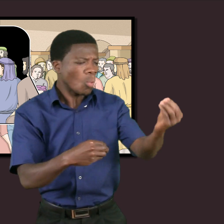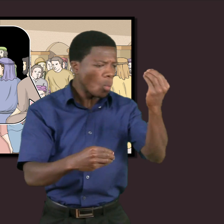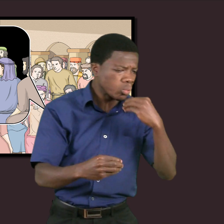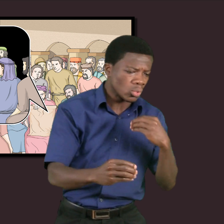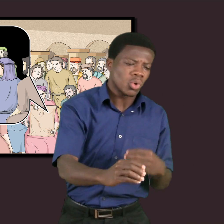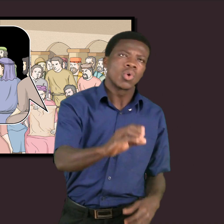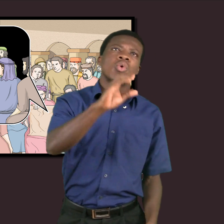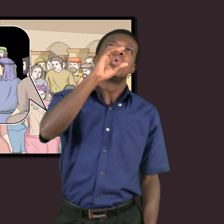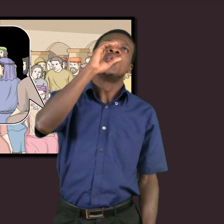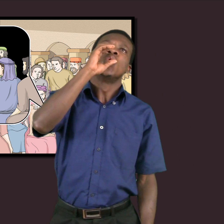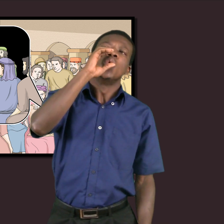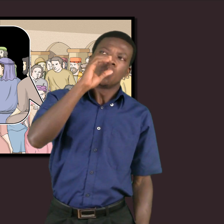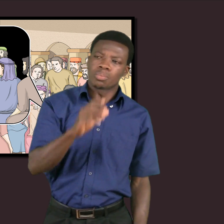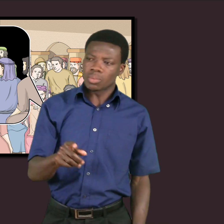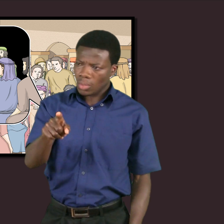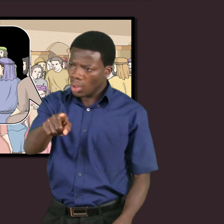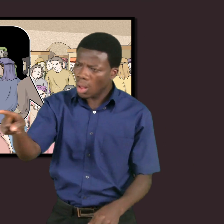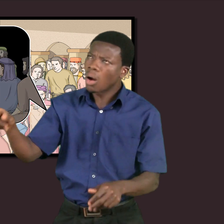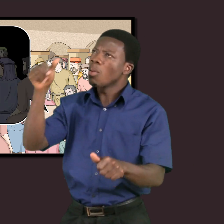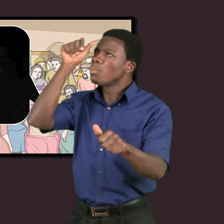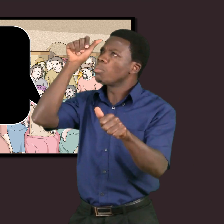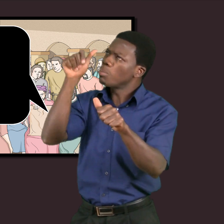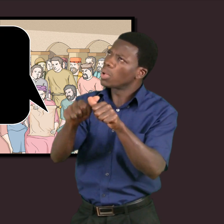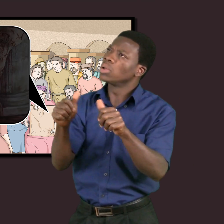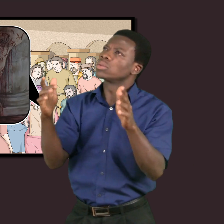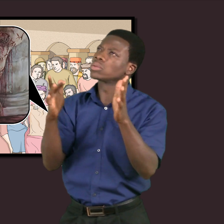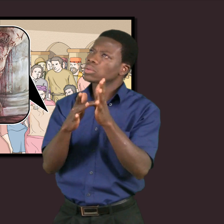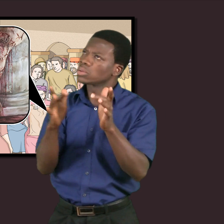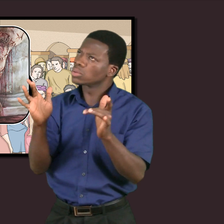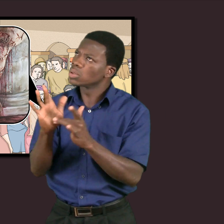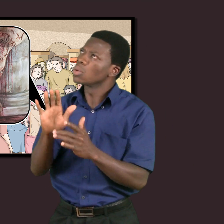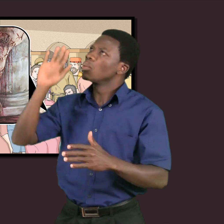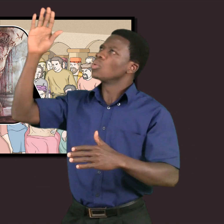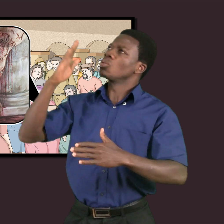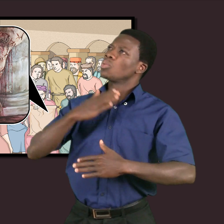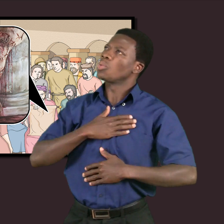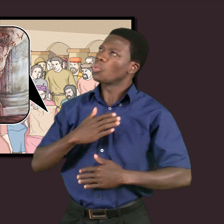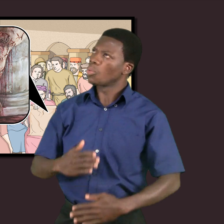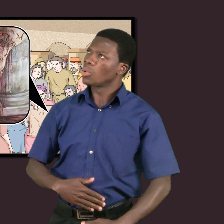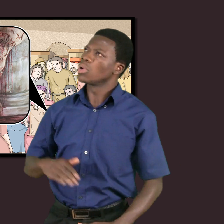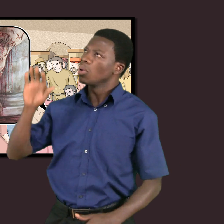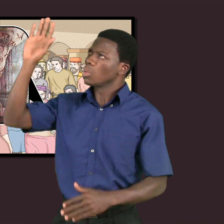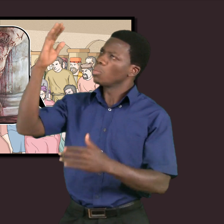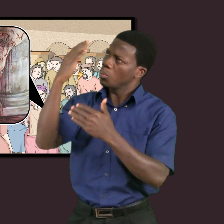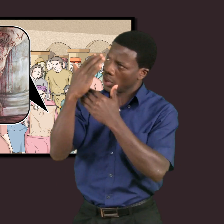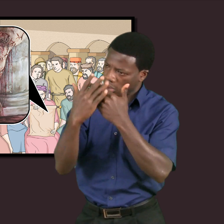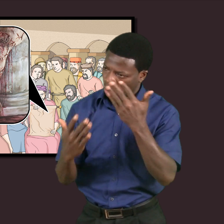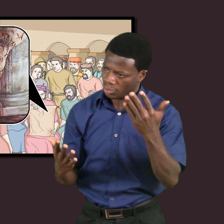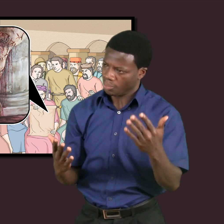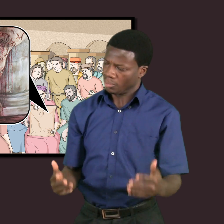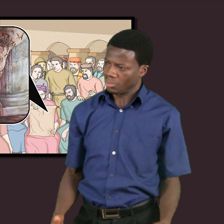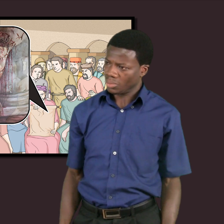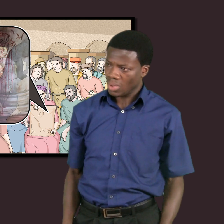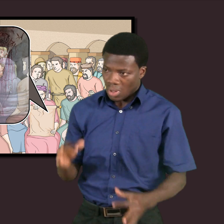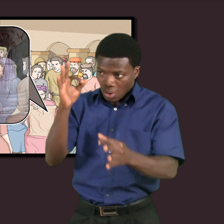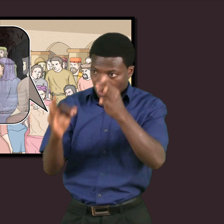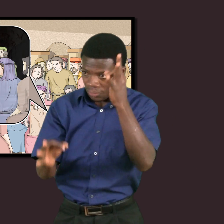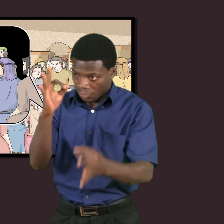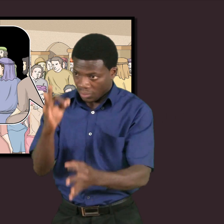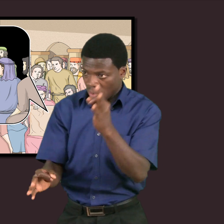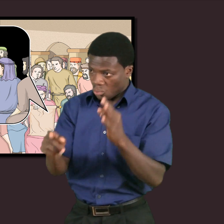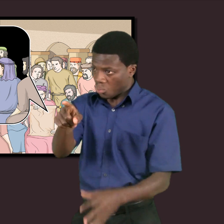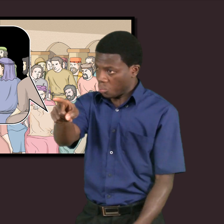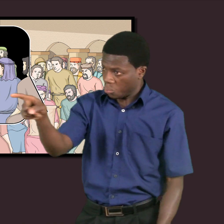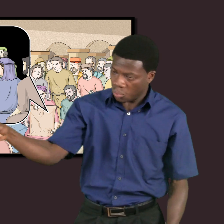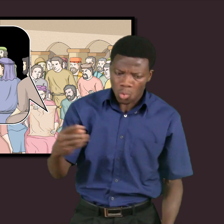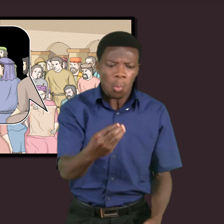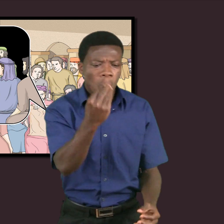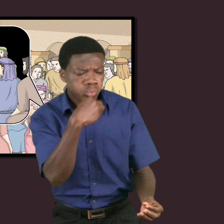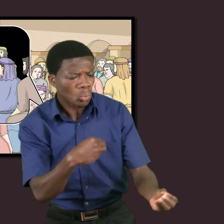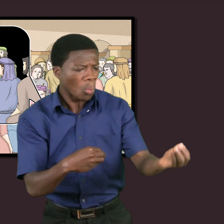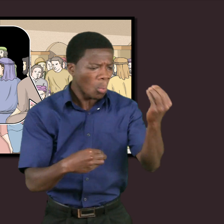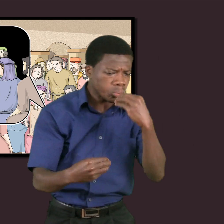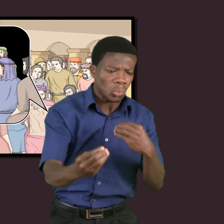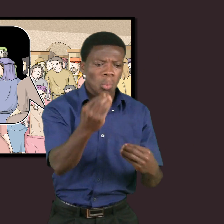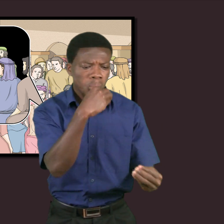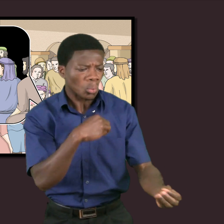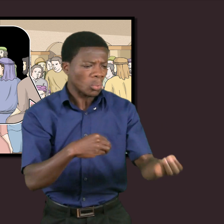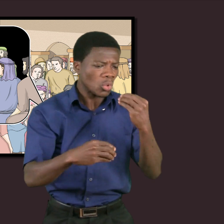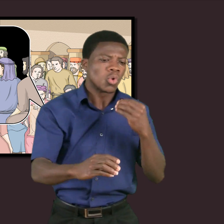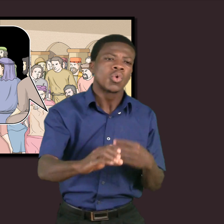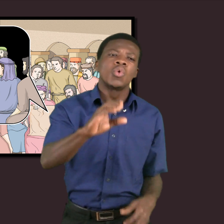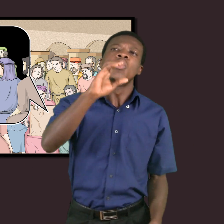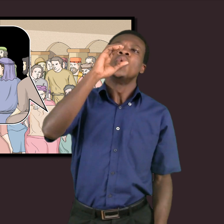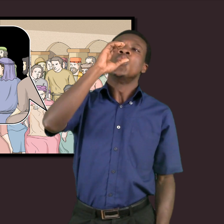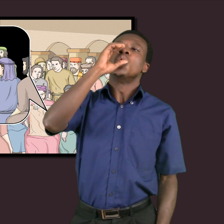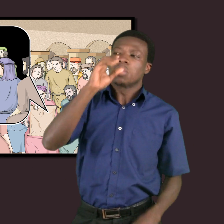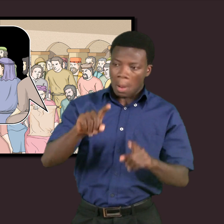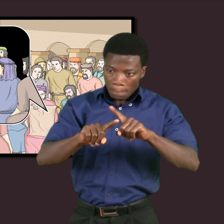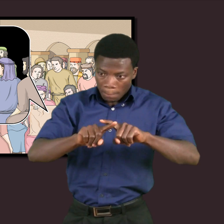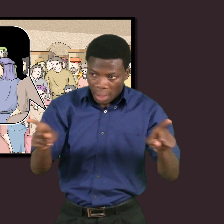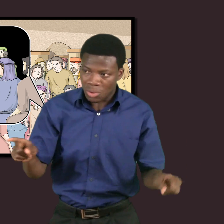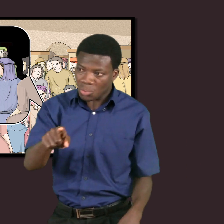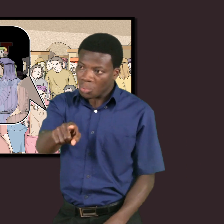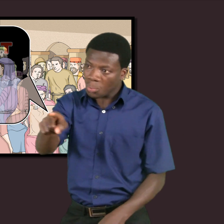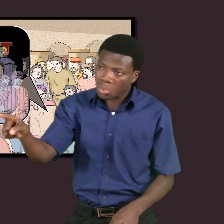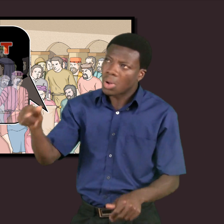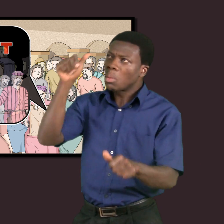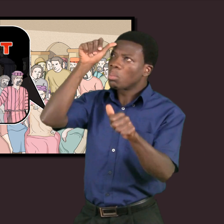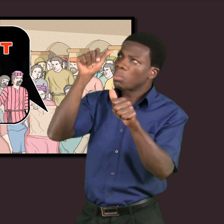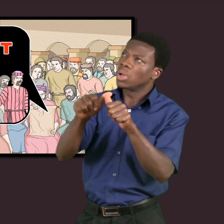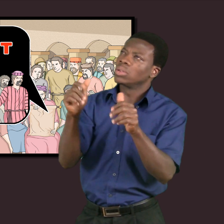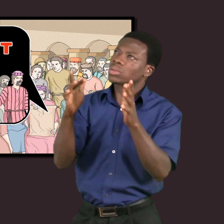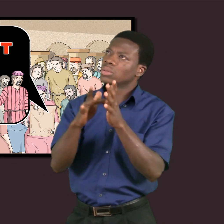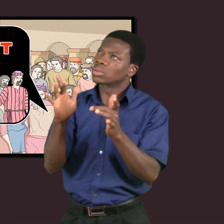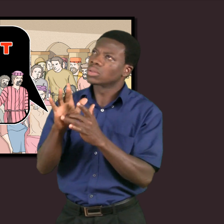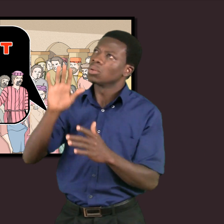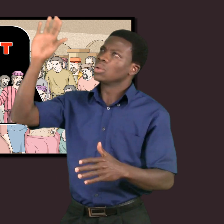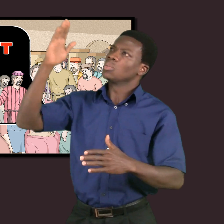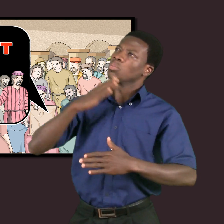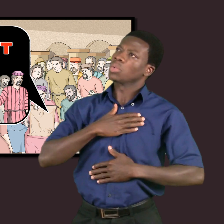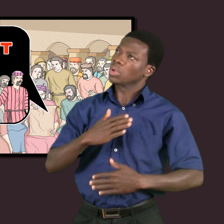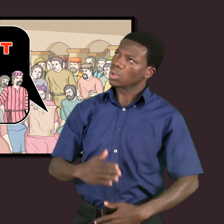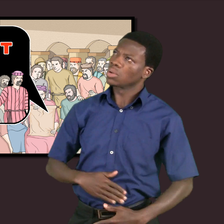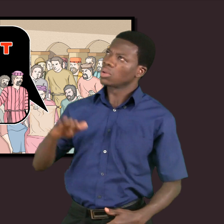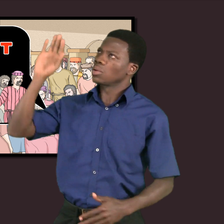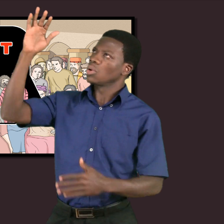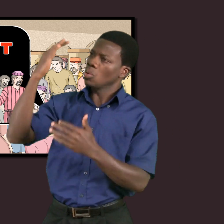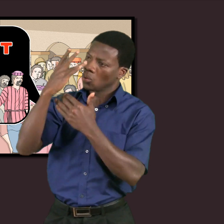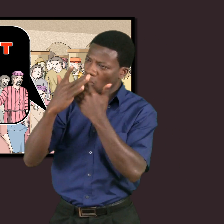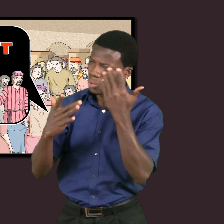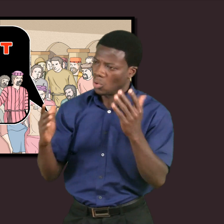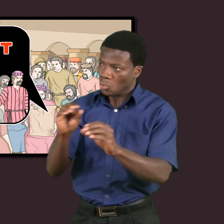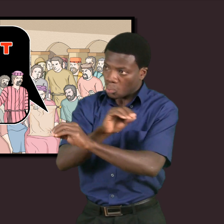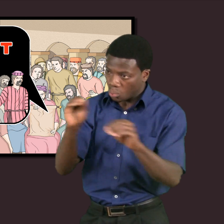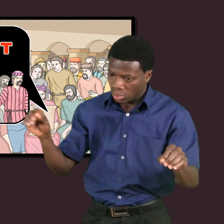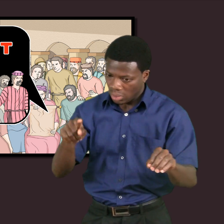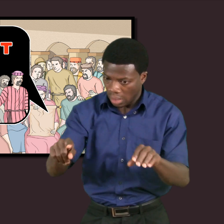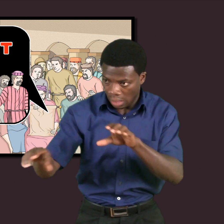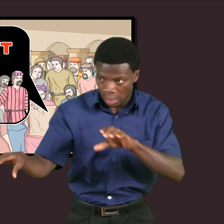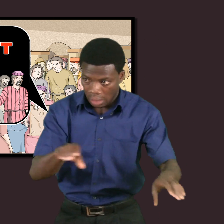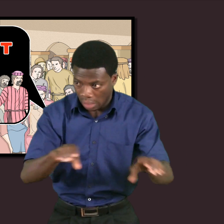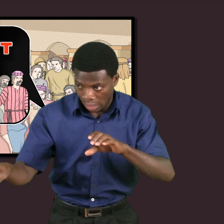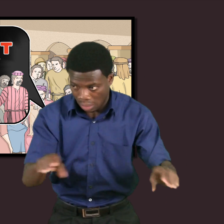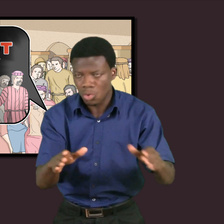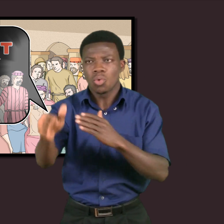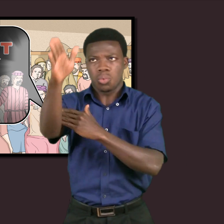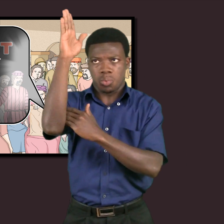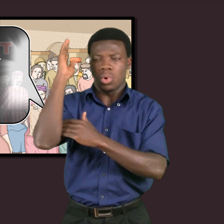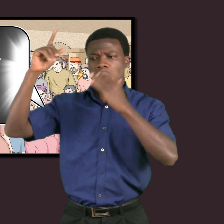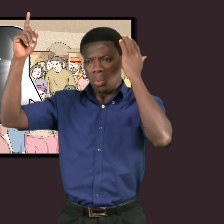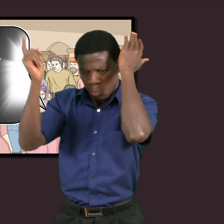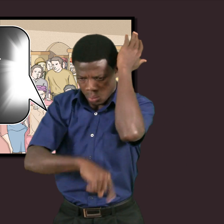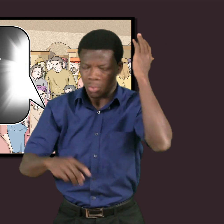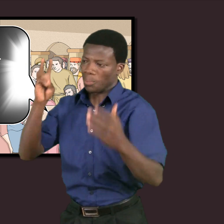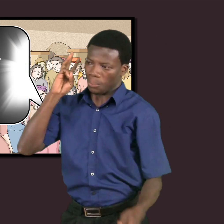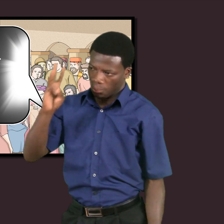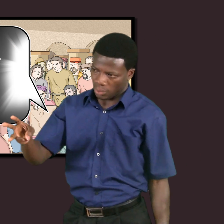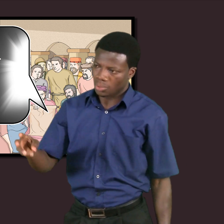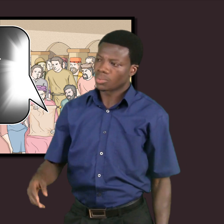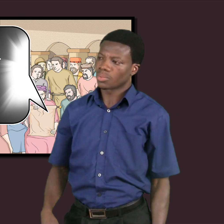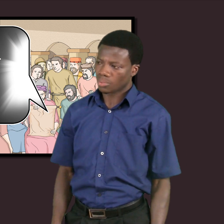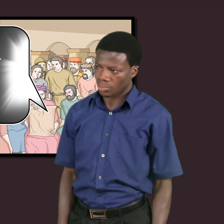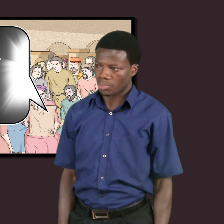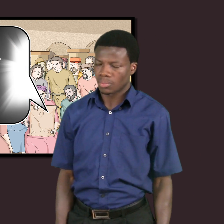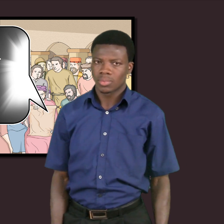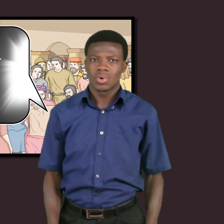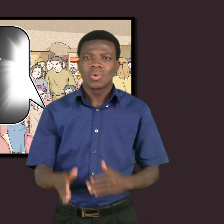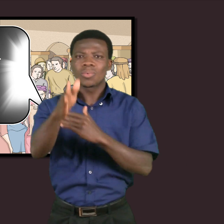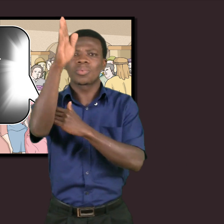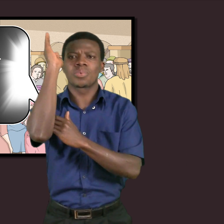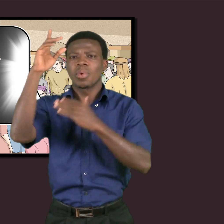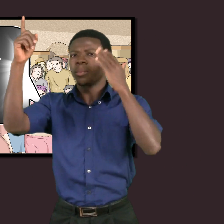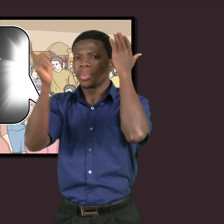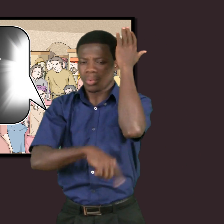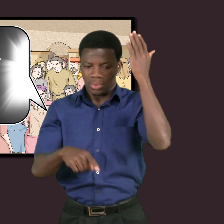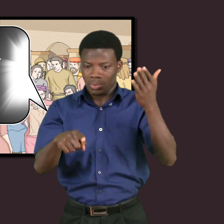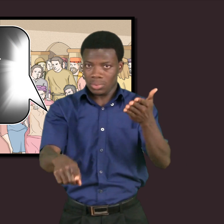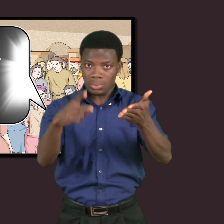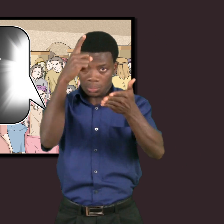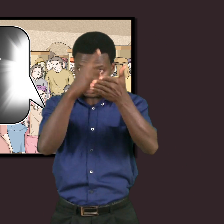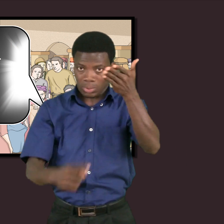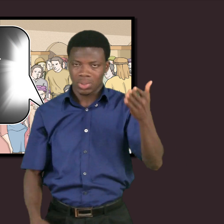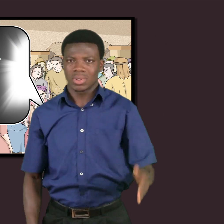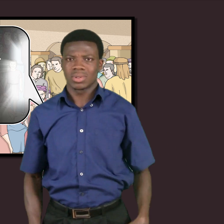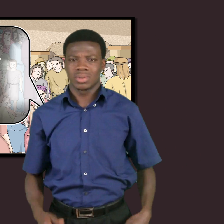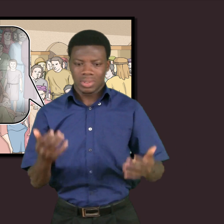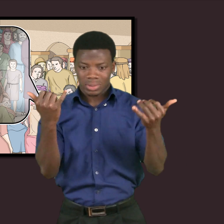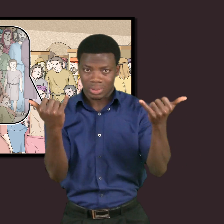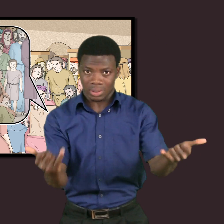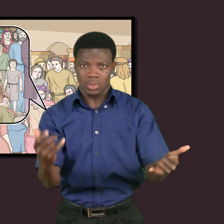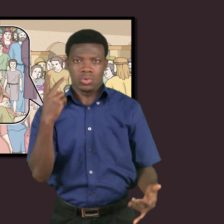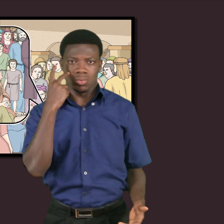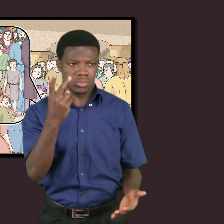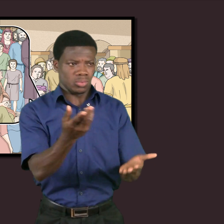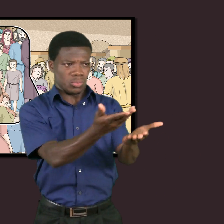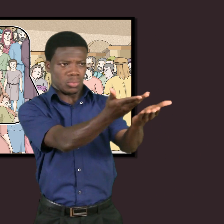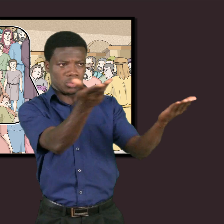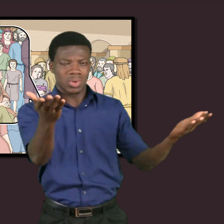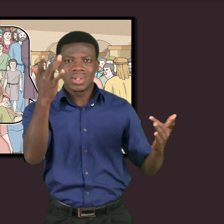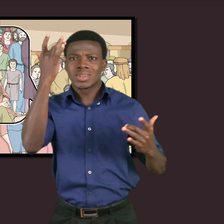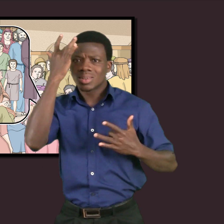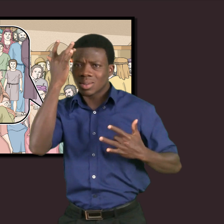For anyone who eats and drinks without recognizing the body eats and drinks judgment on himself.